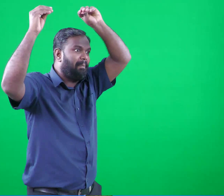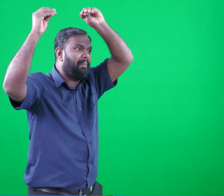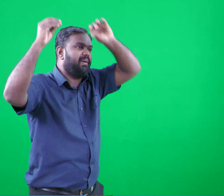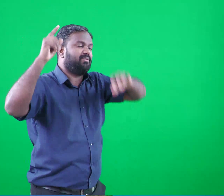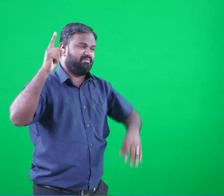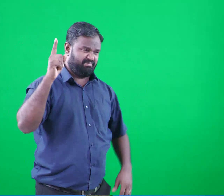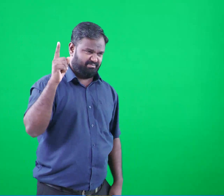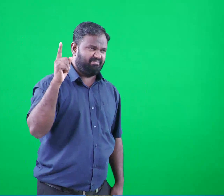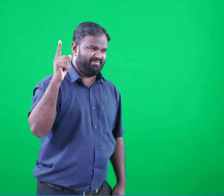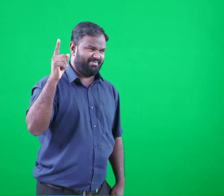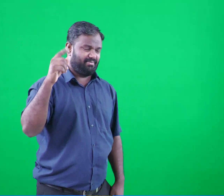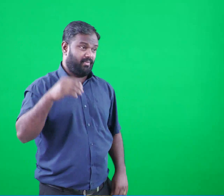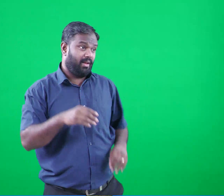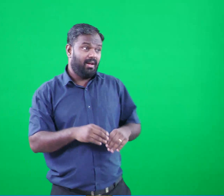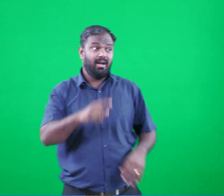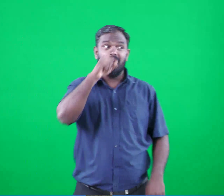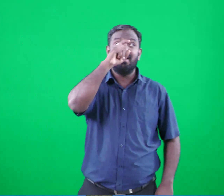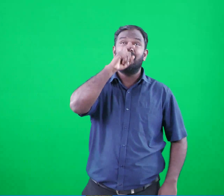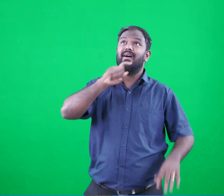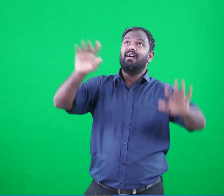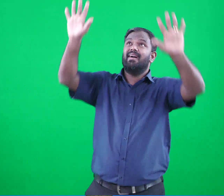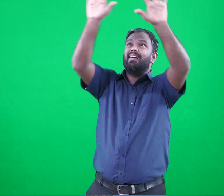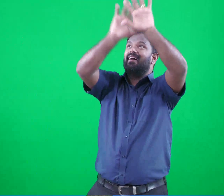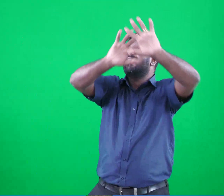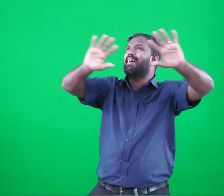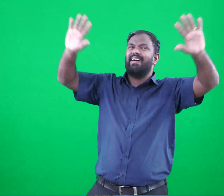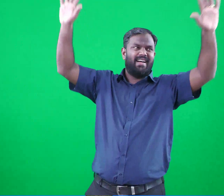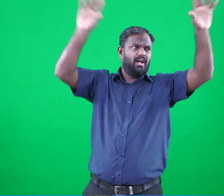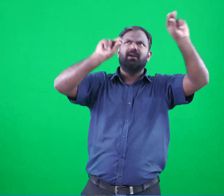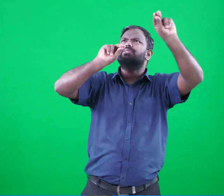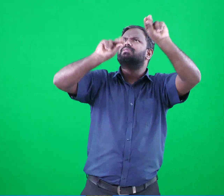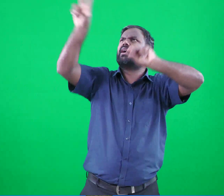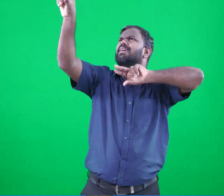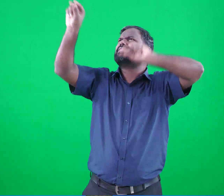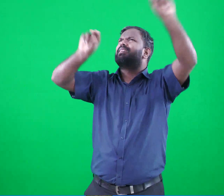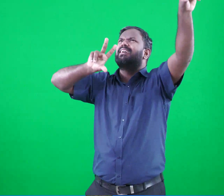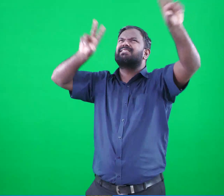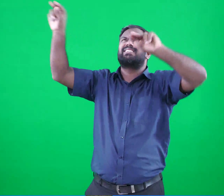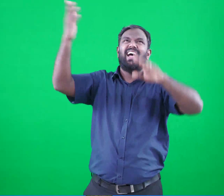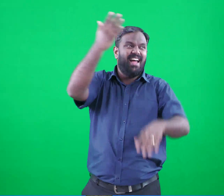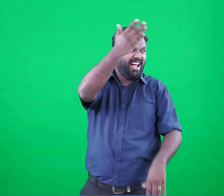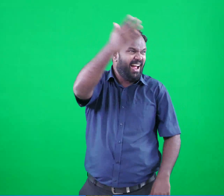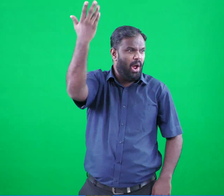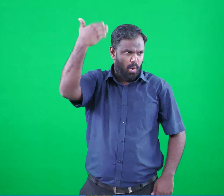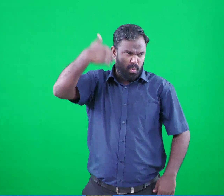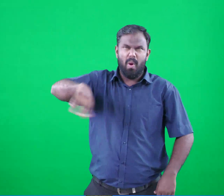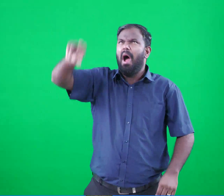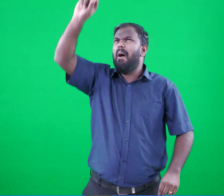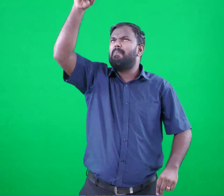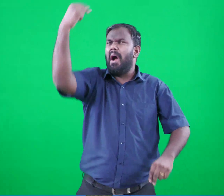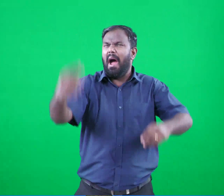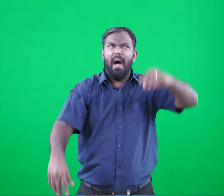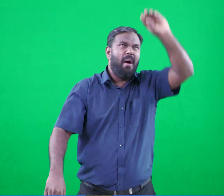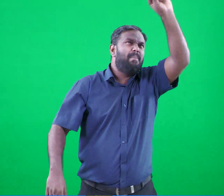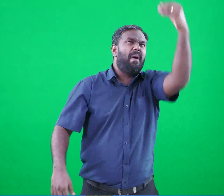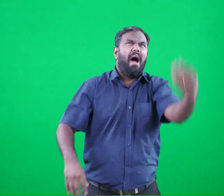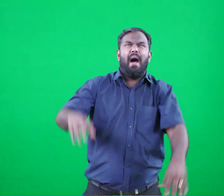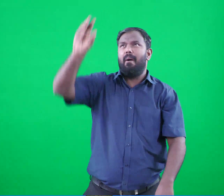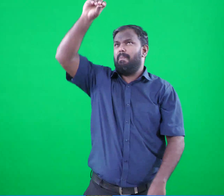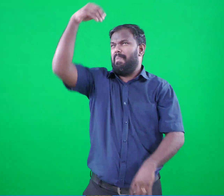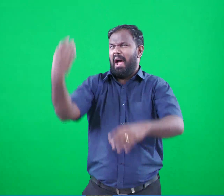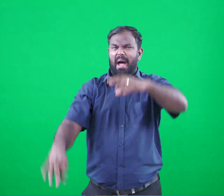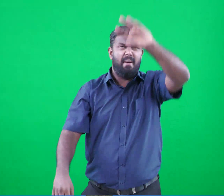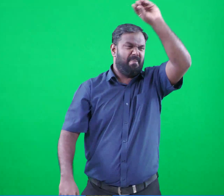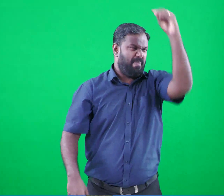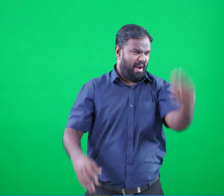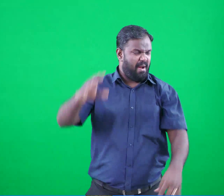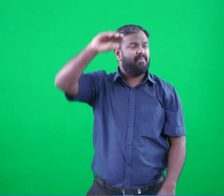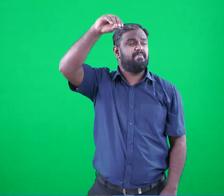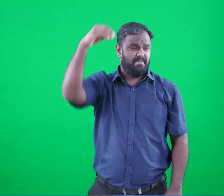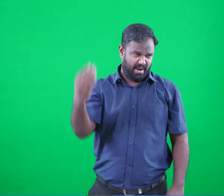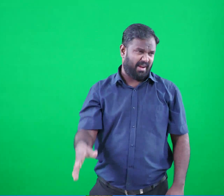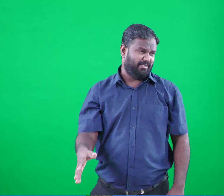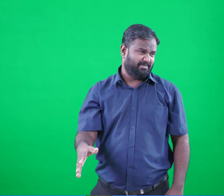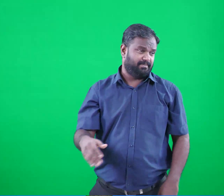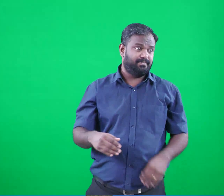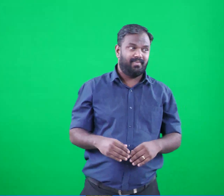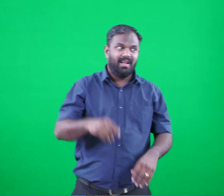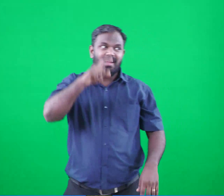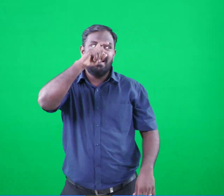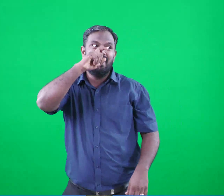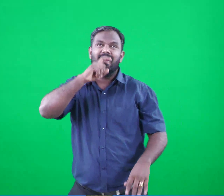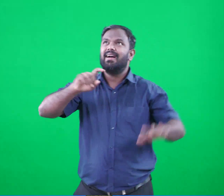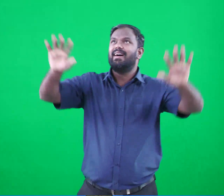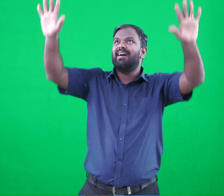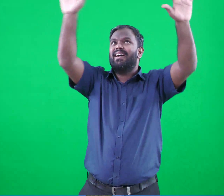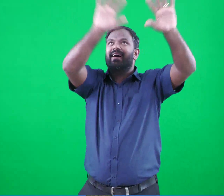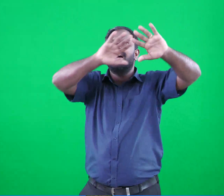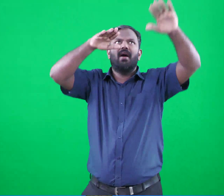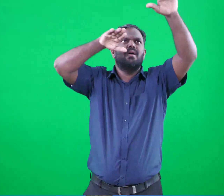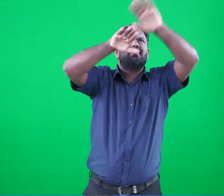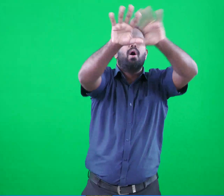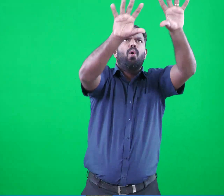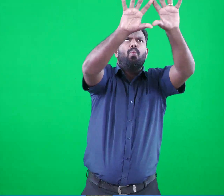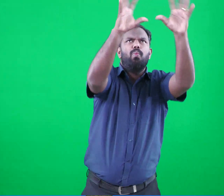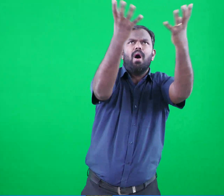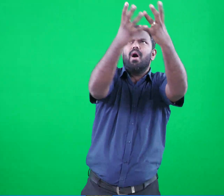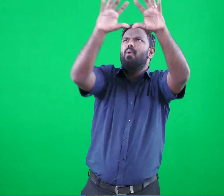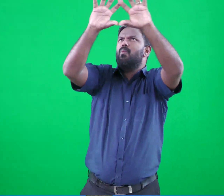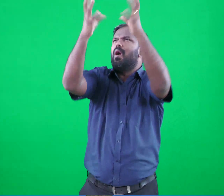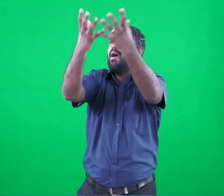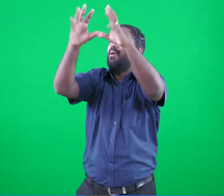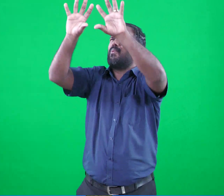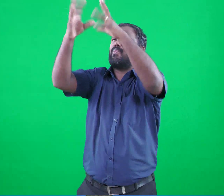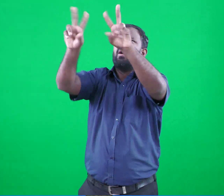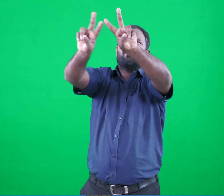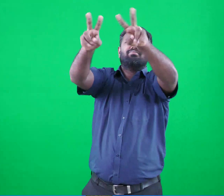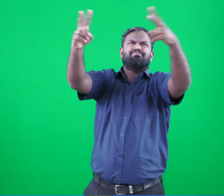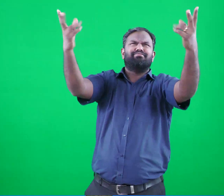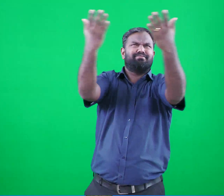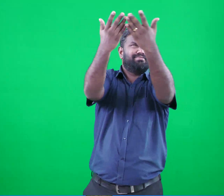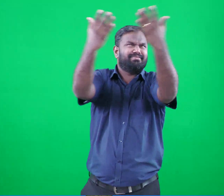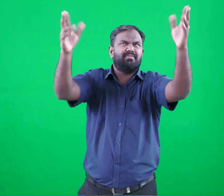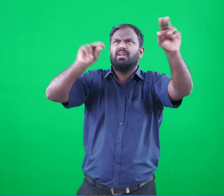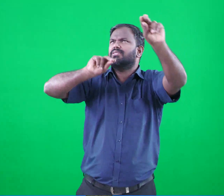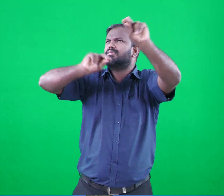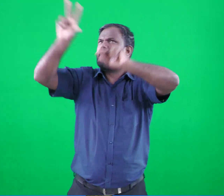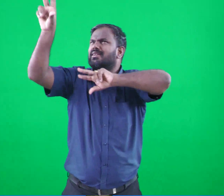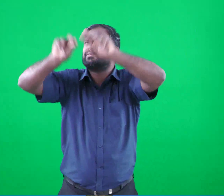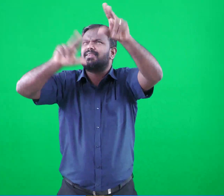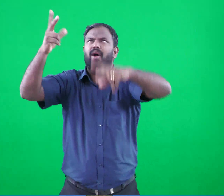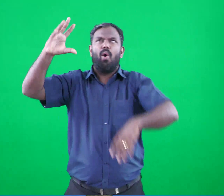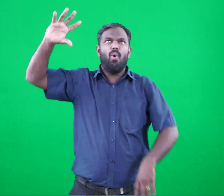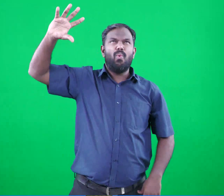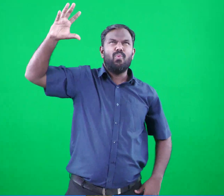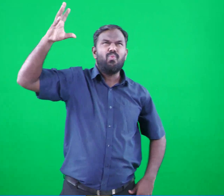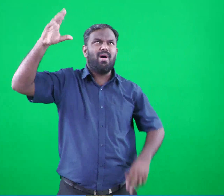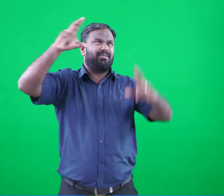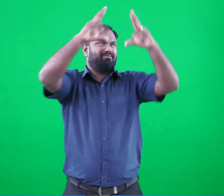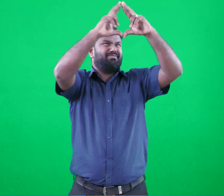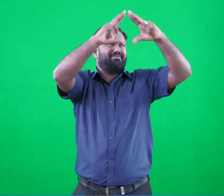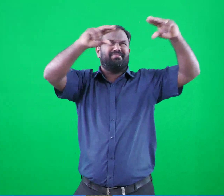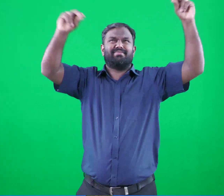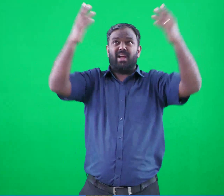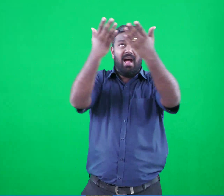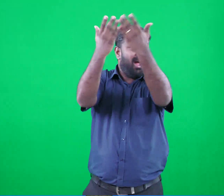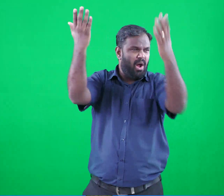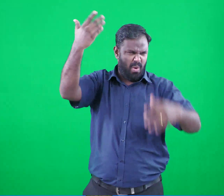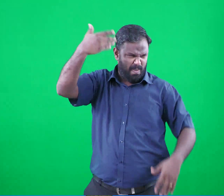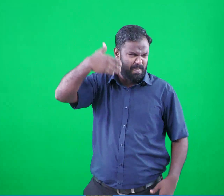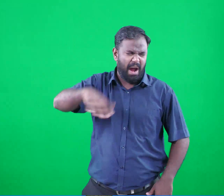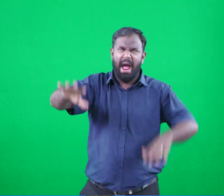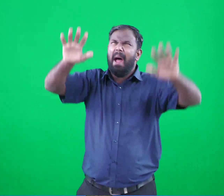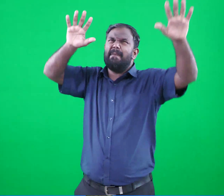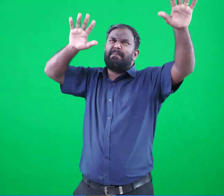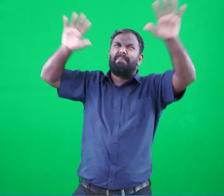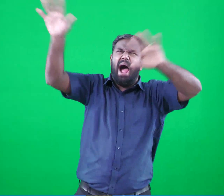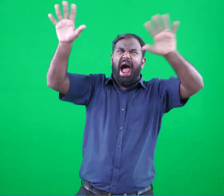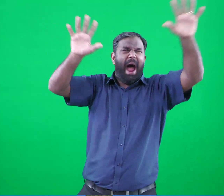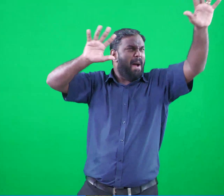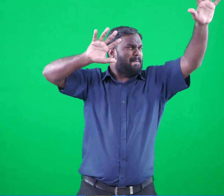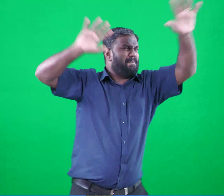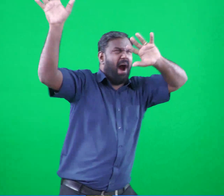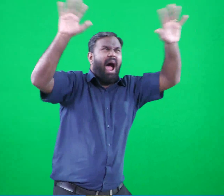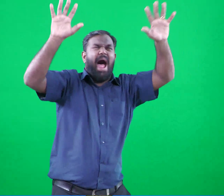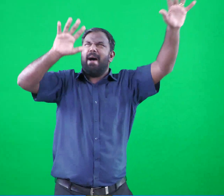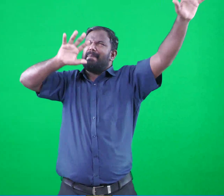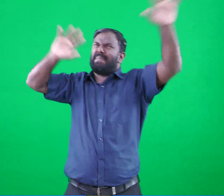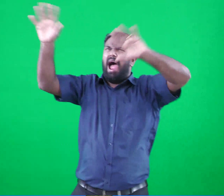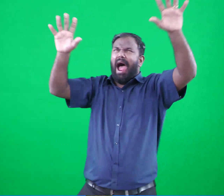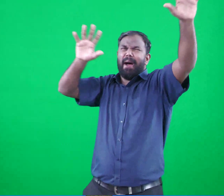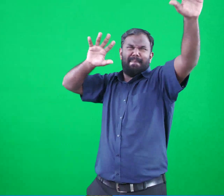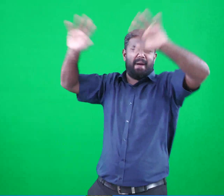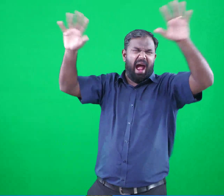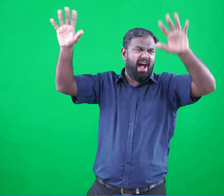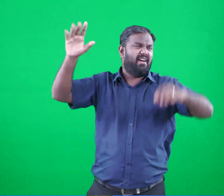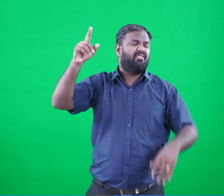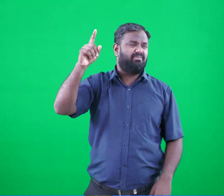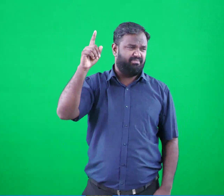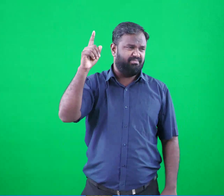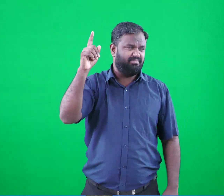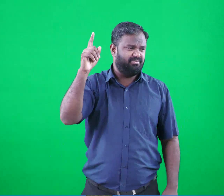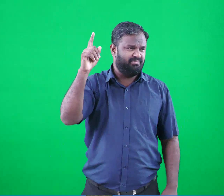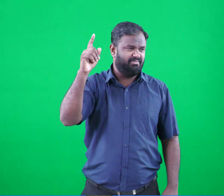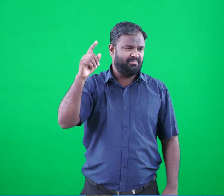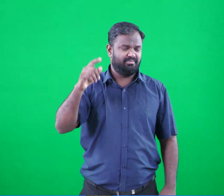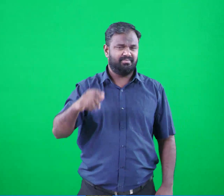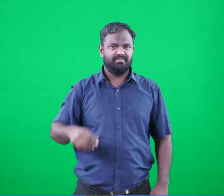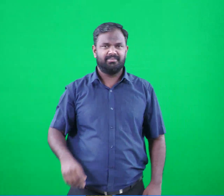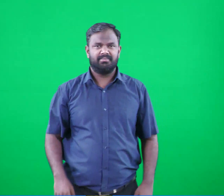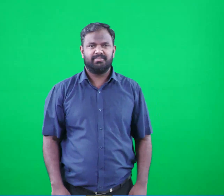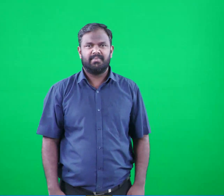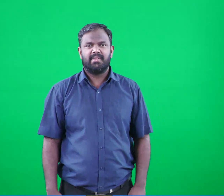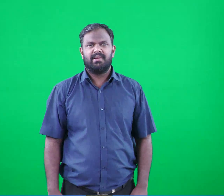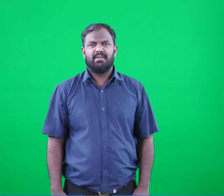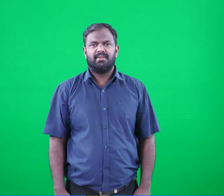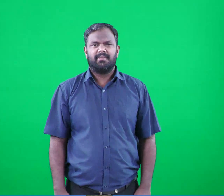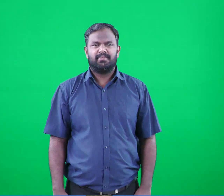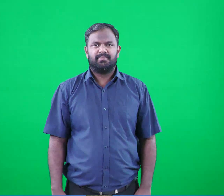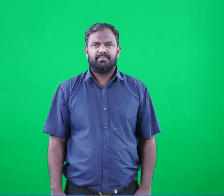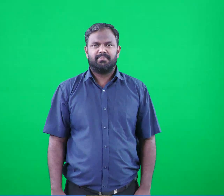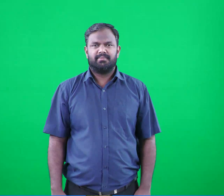the stars will fall from the sky, and the powers of the heavens will be shaken.'